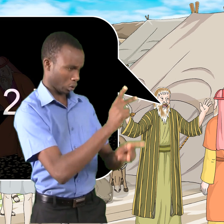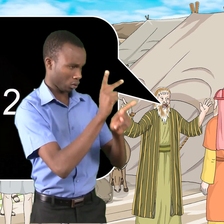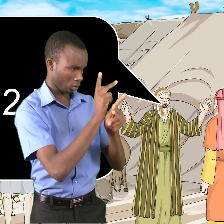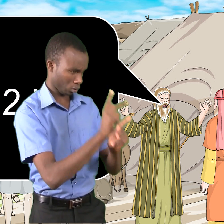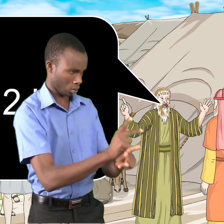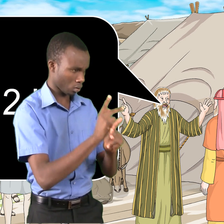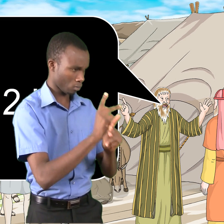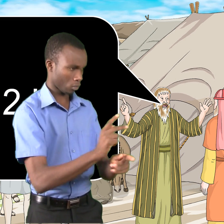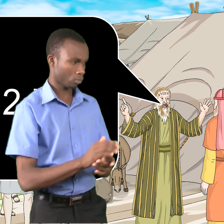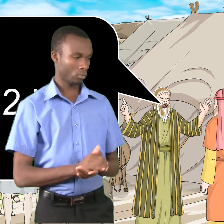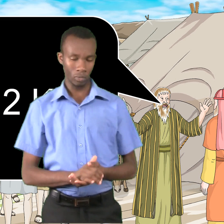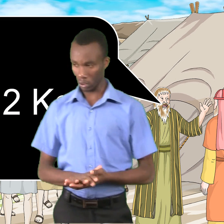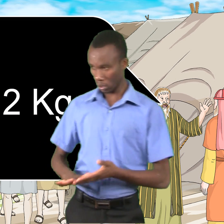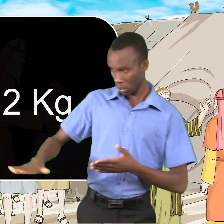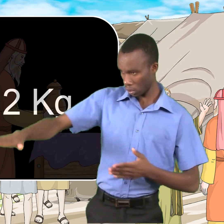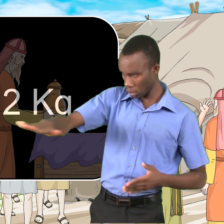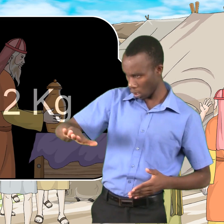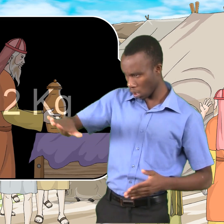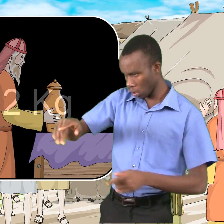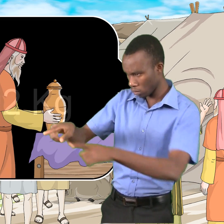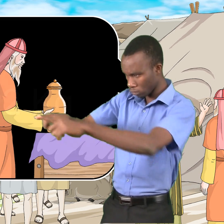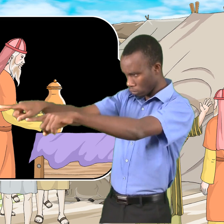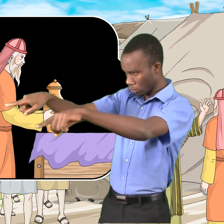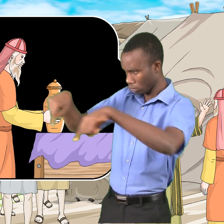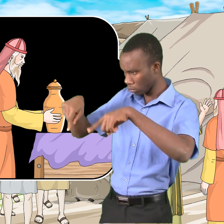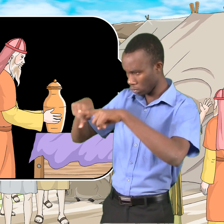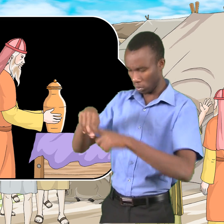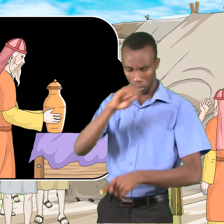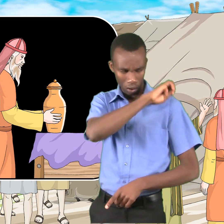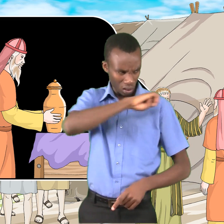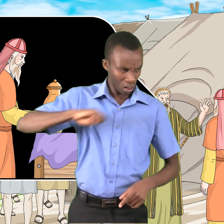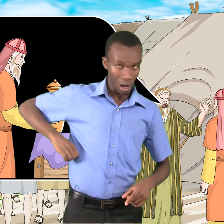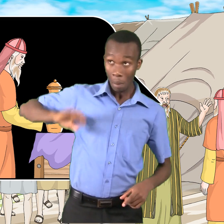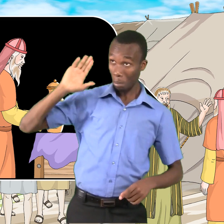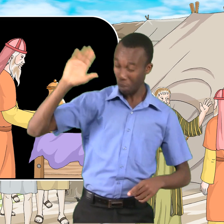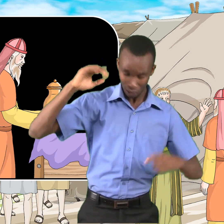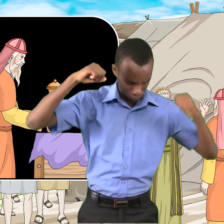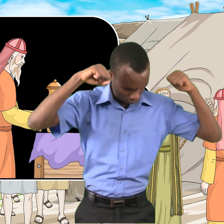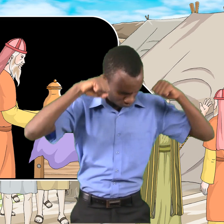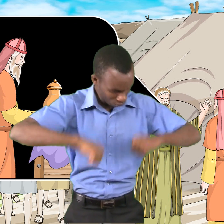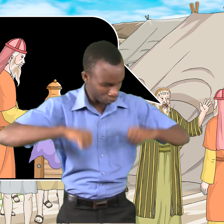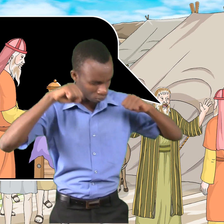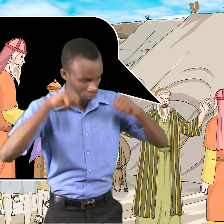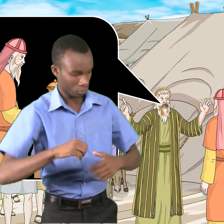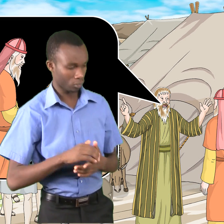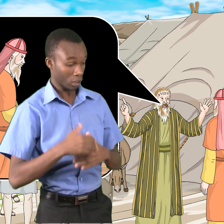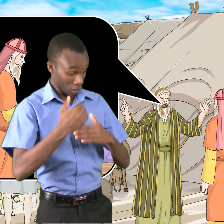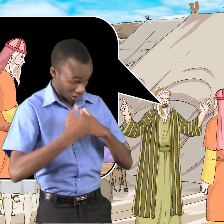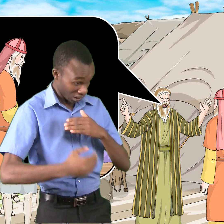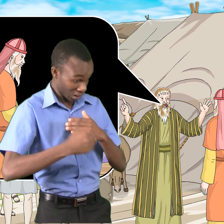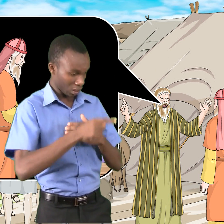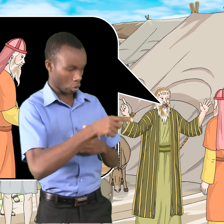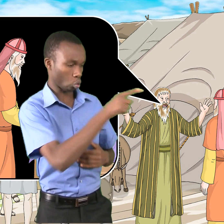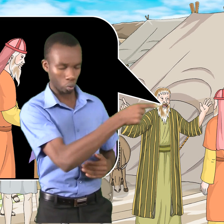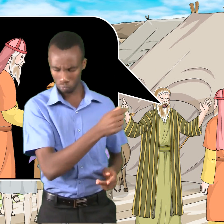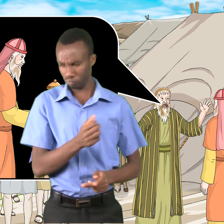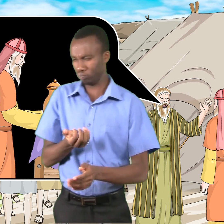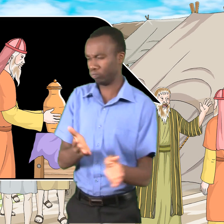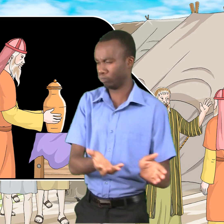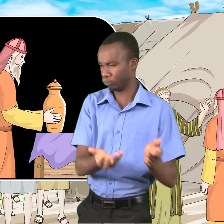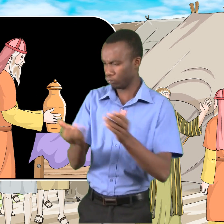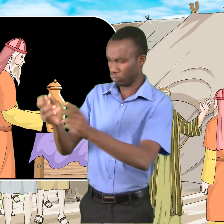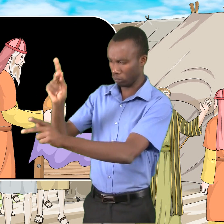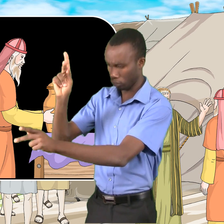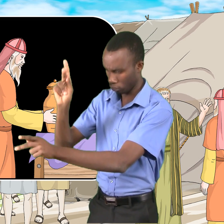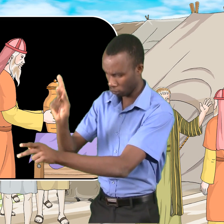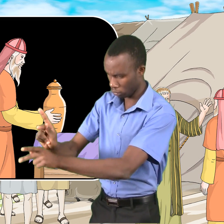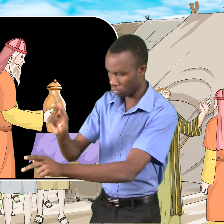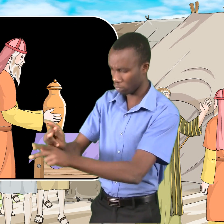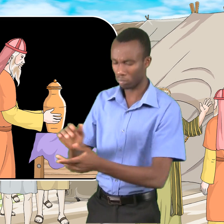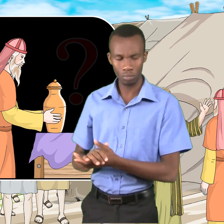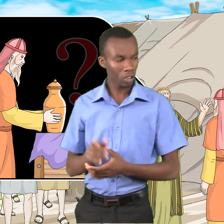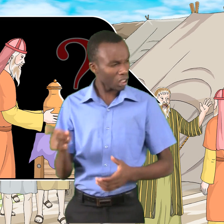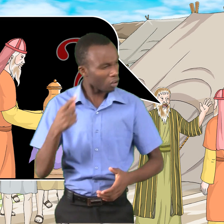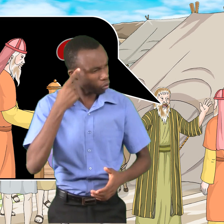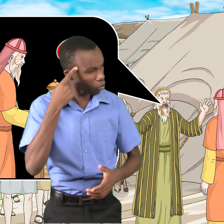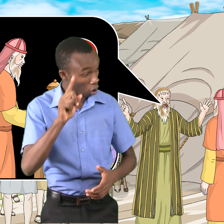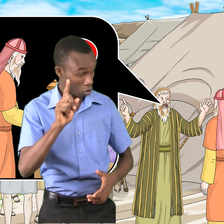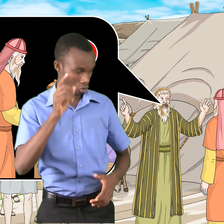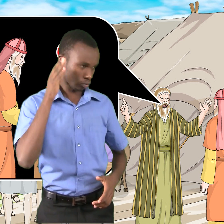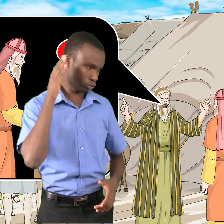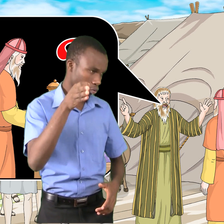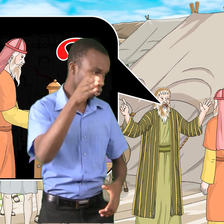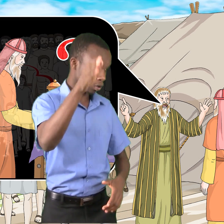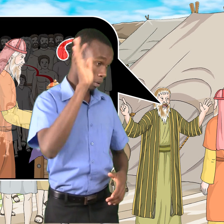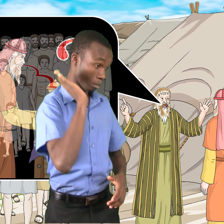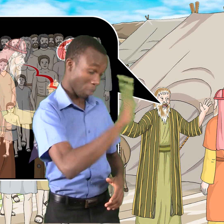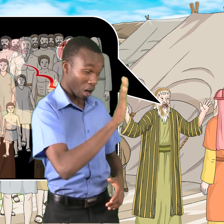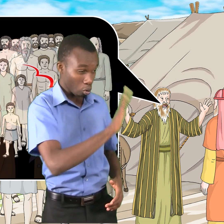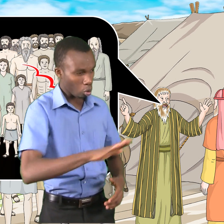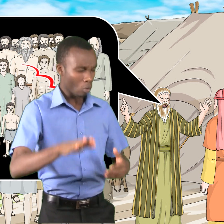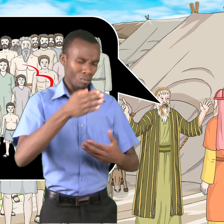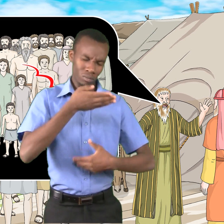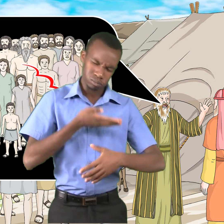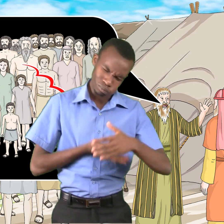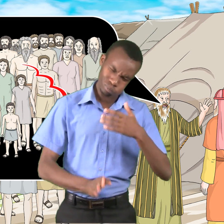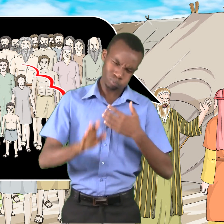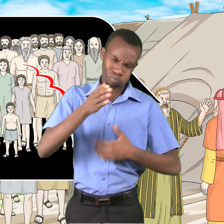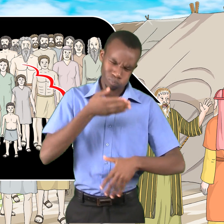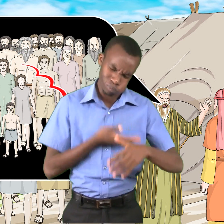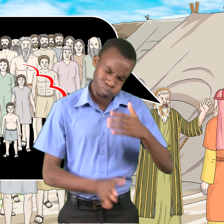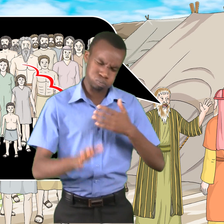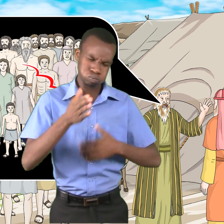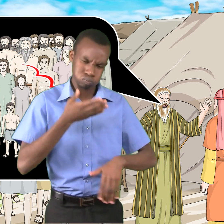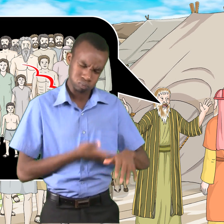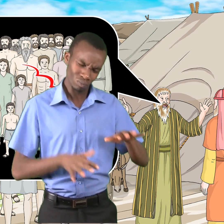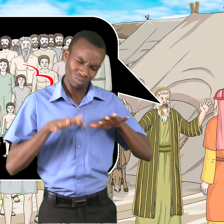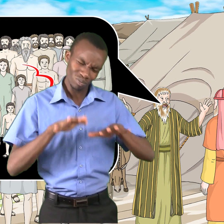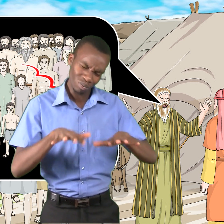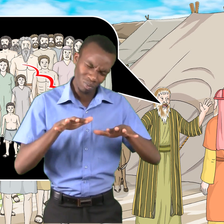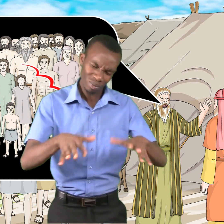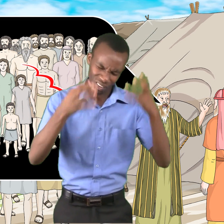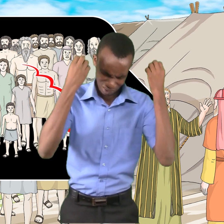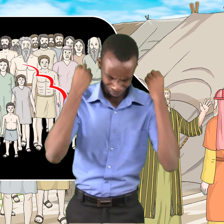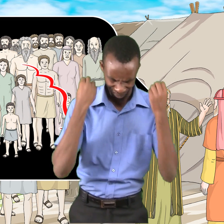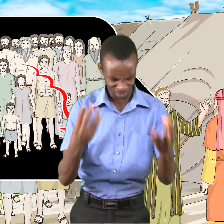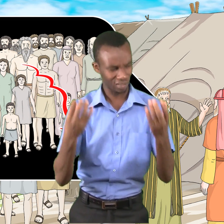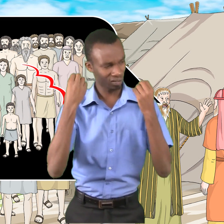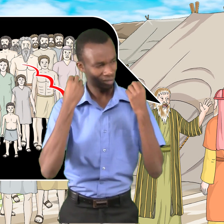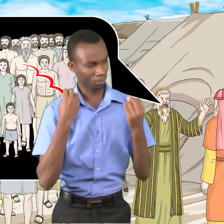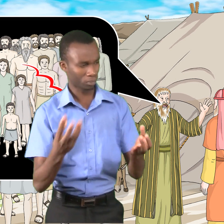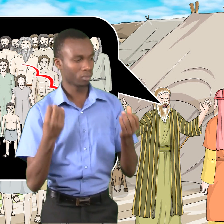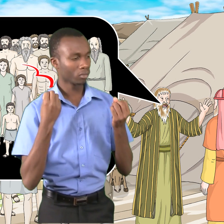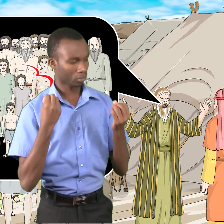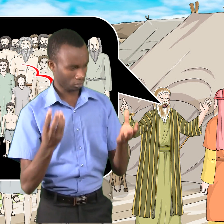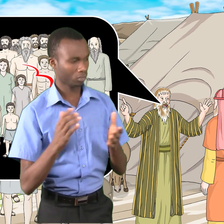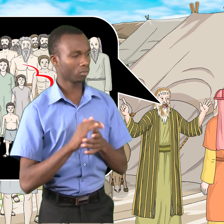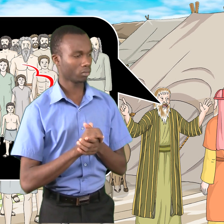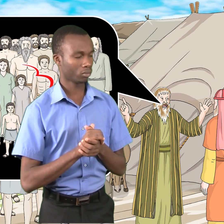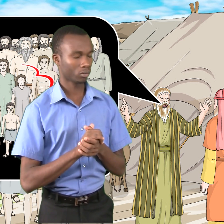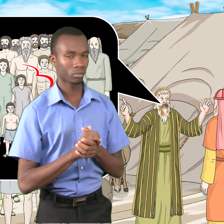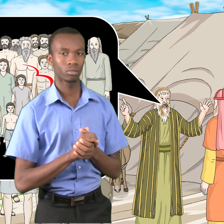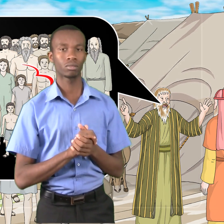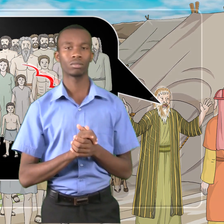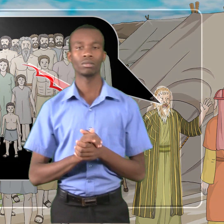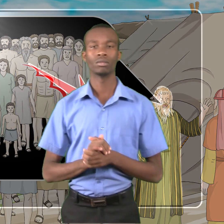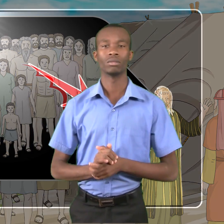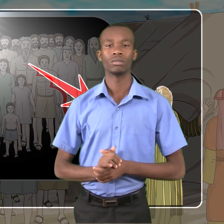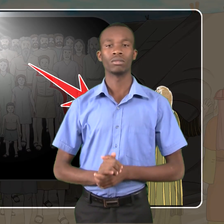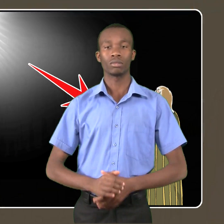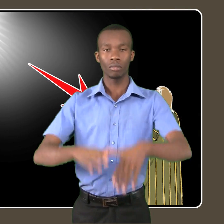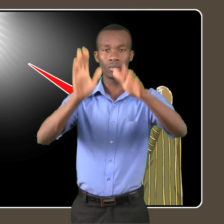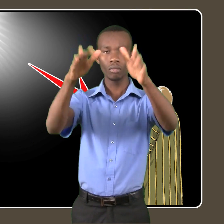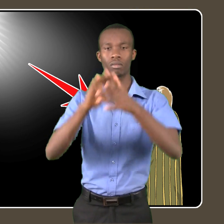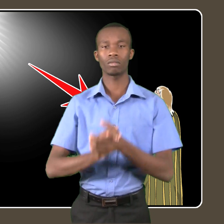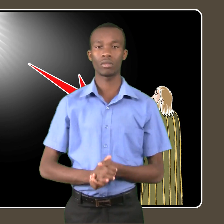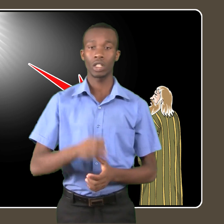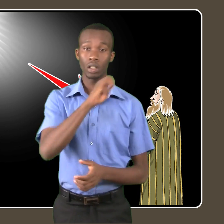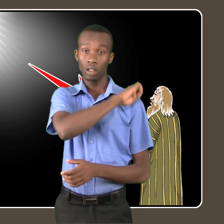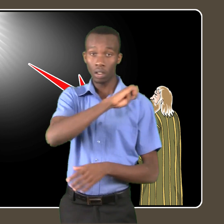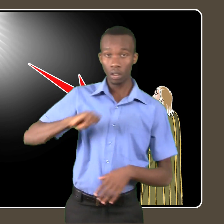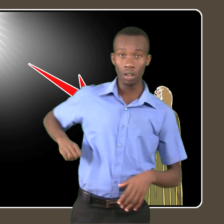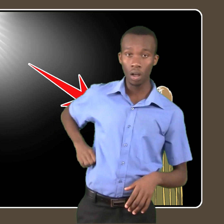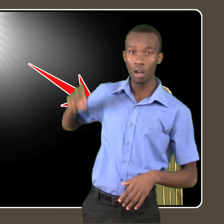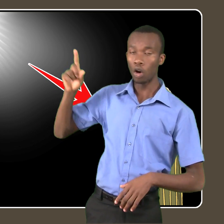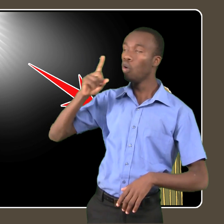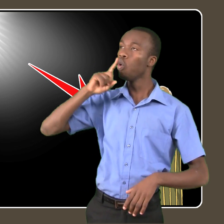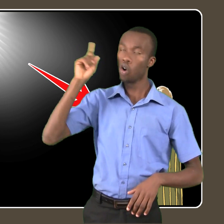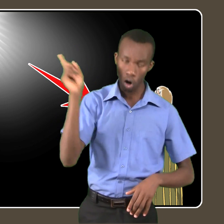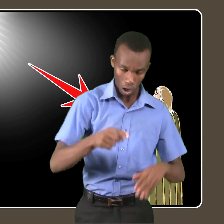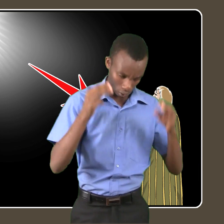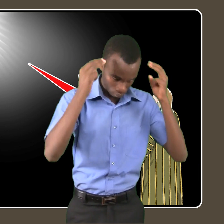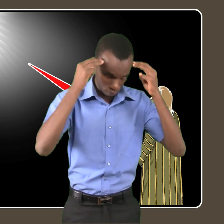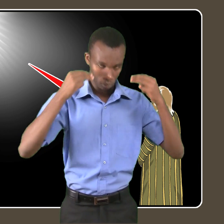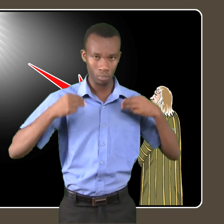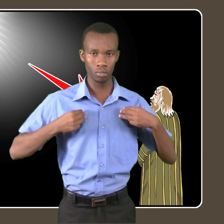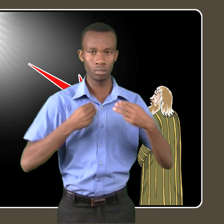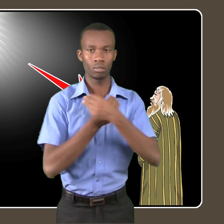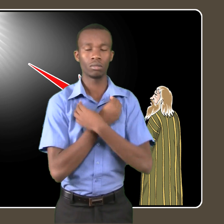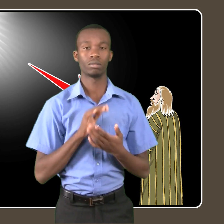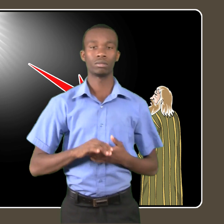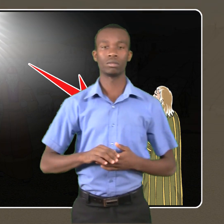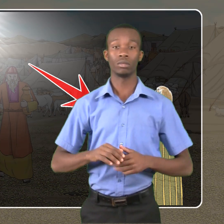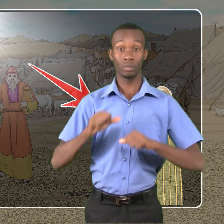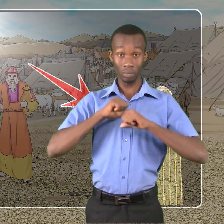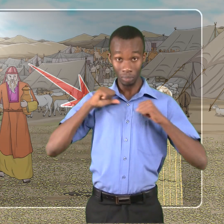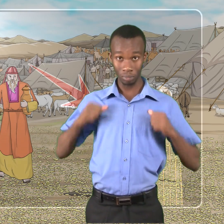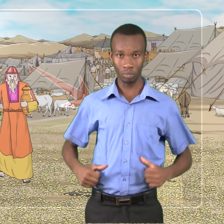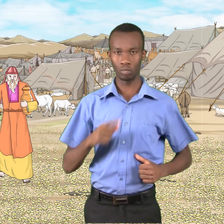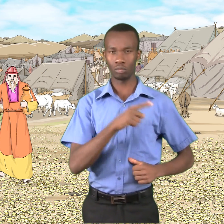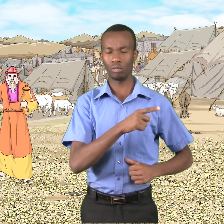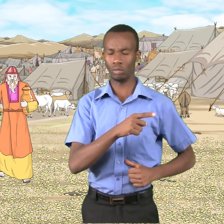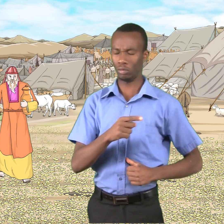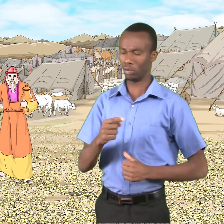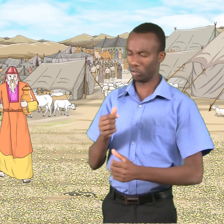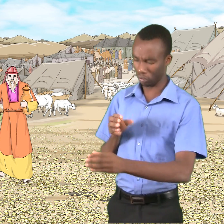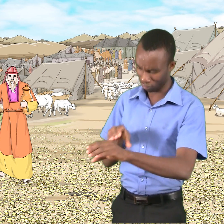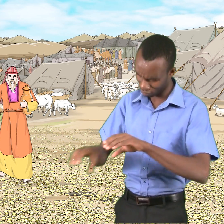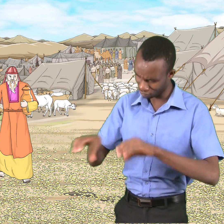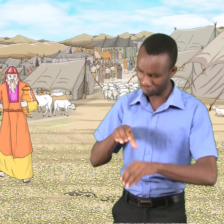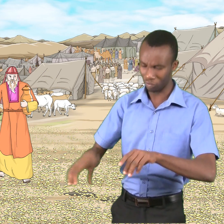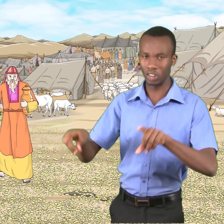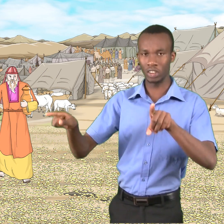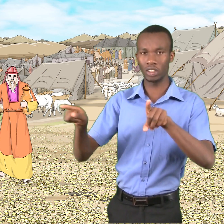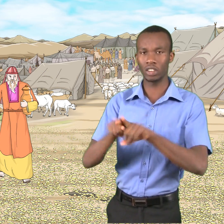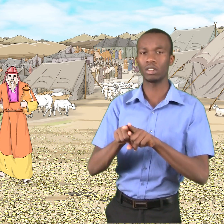Then place it before the LORD to be preserved for the generations to come.”